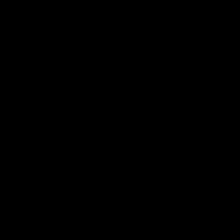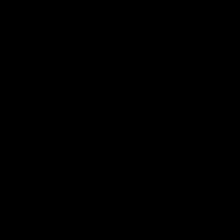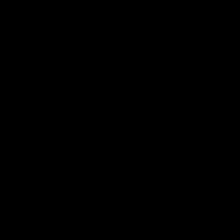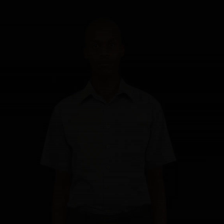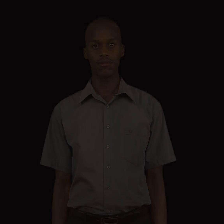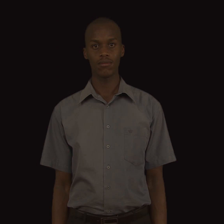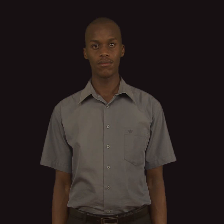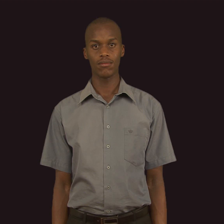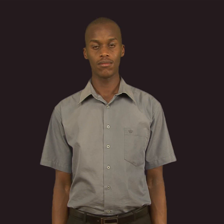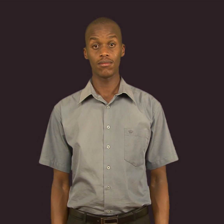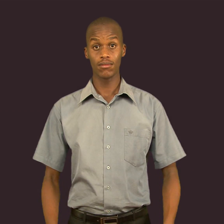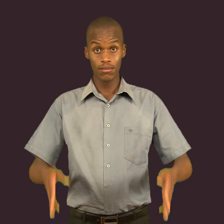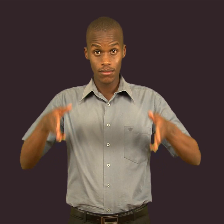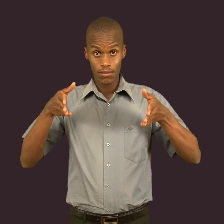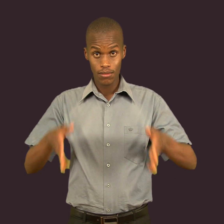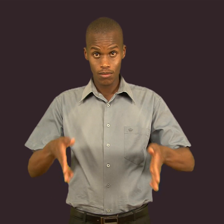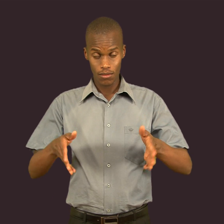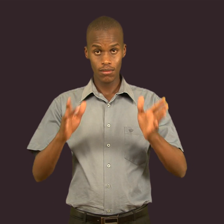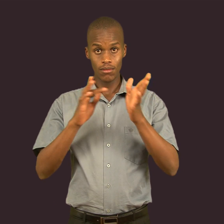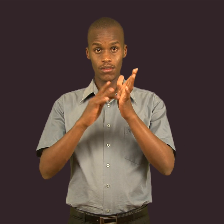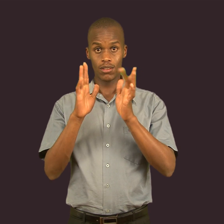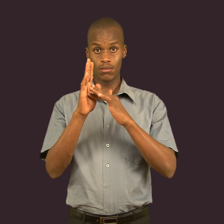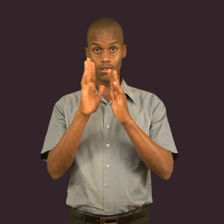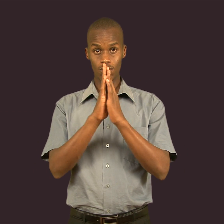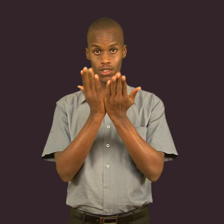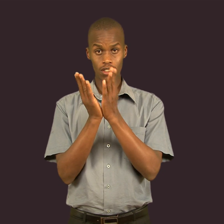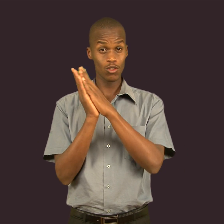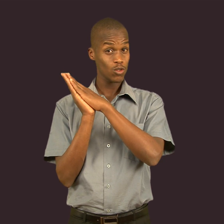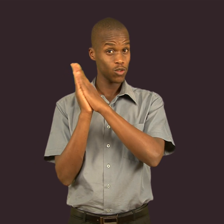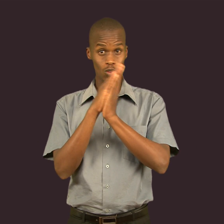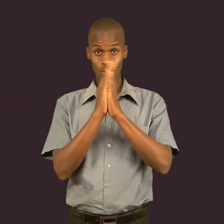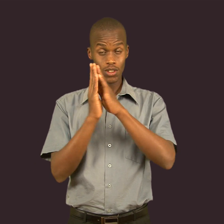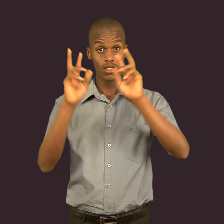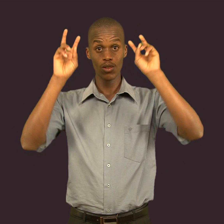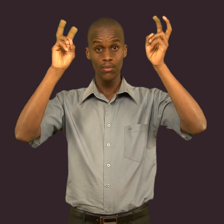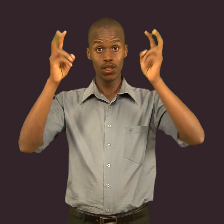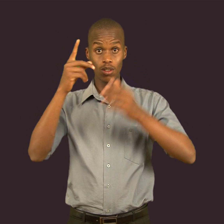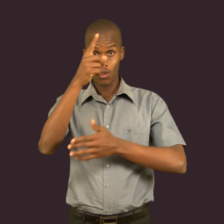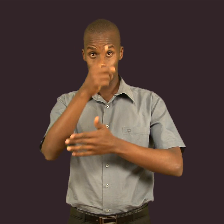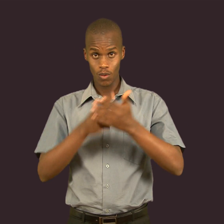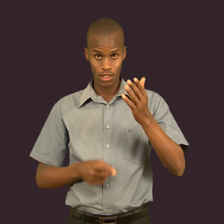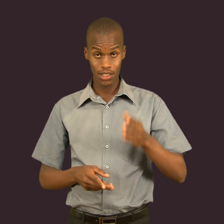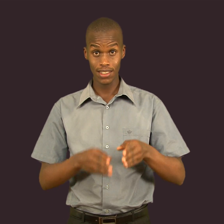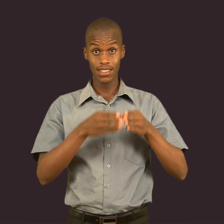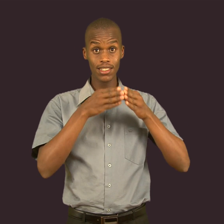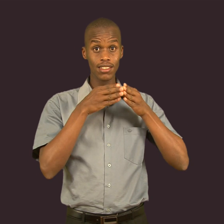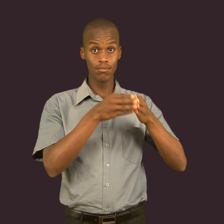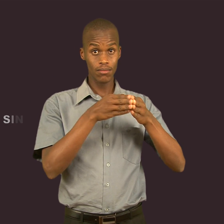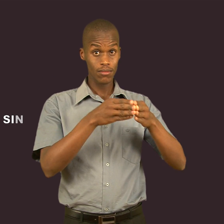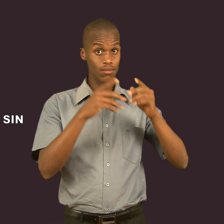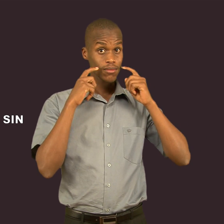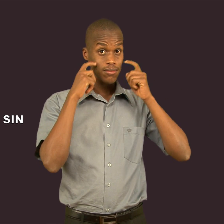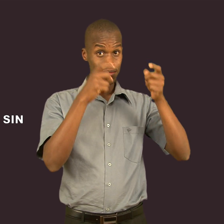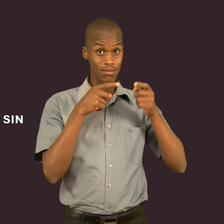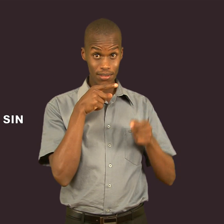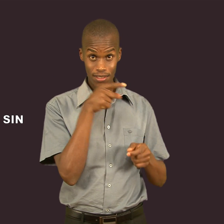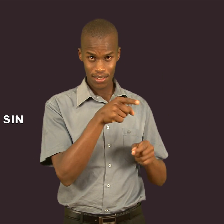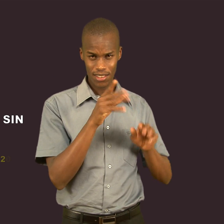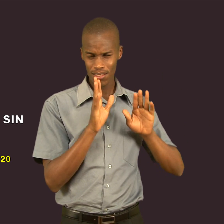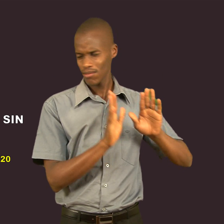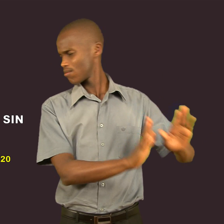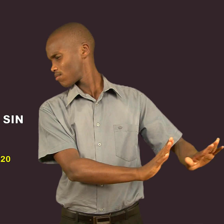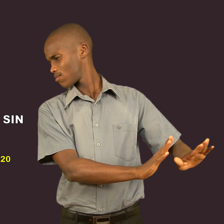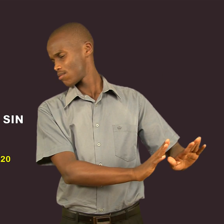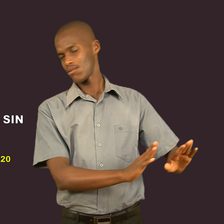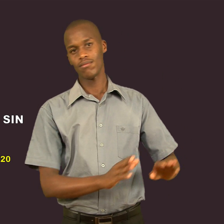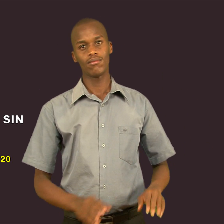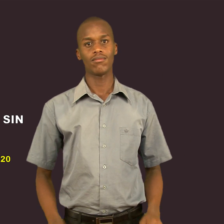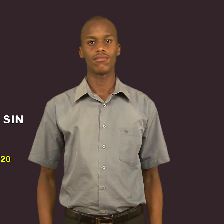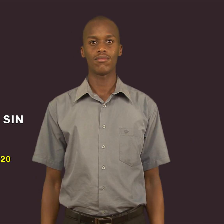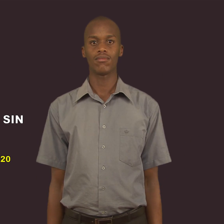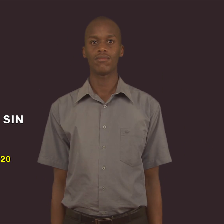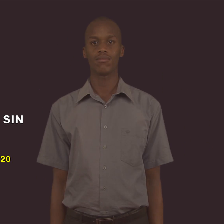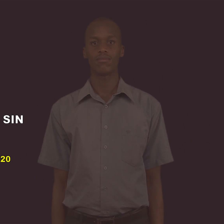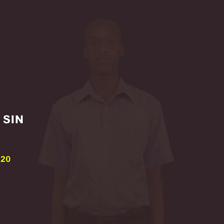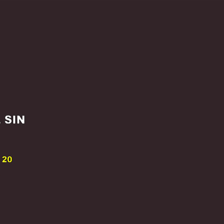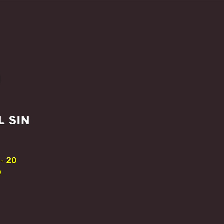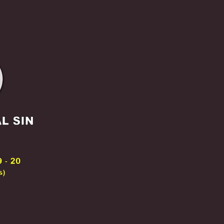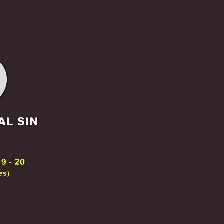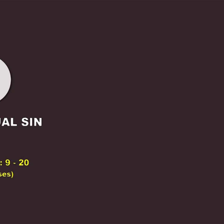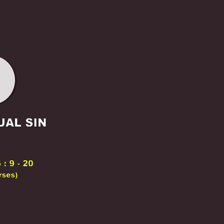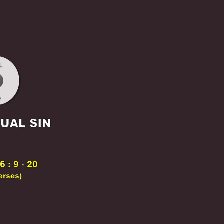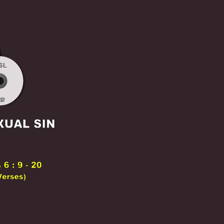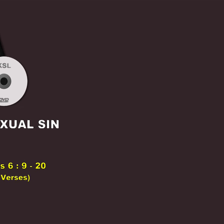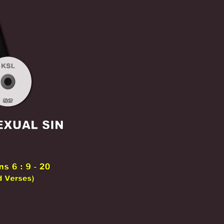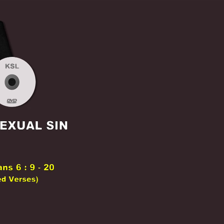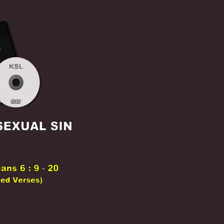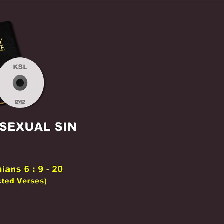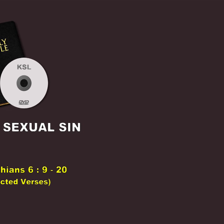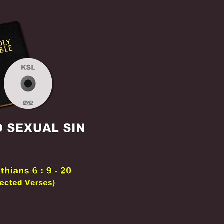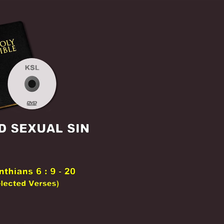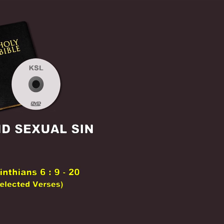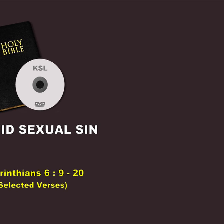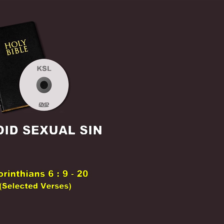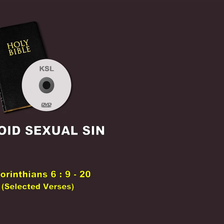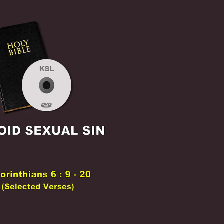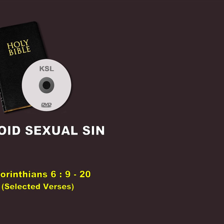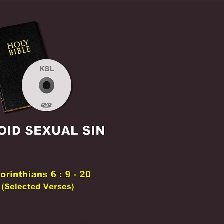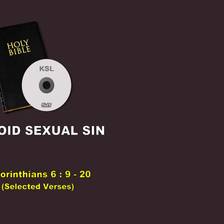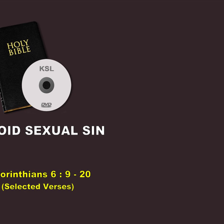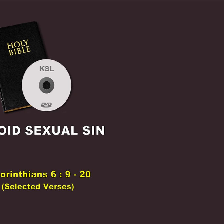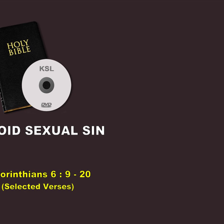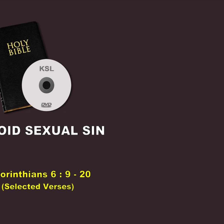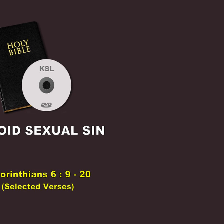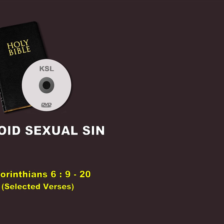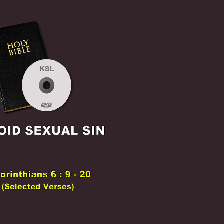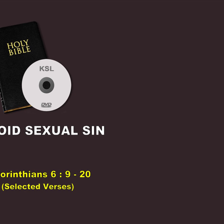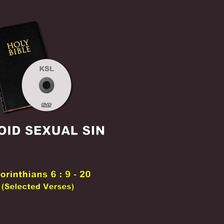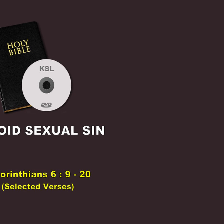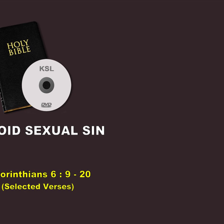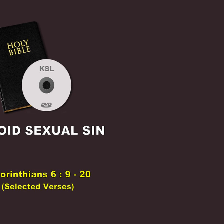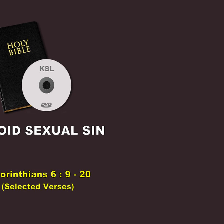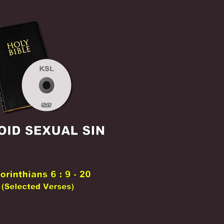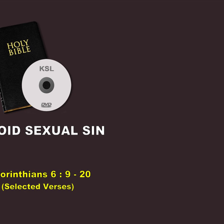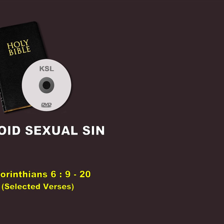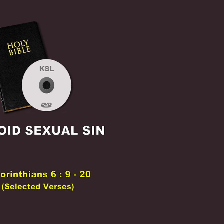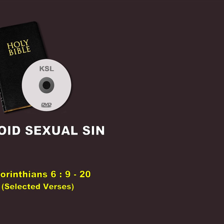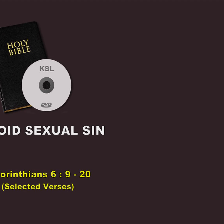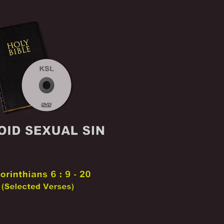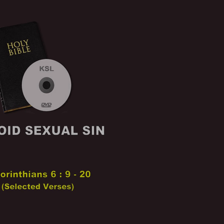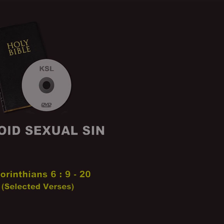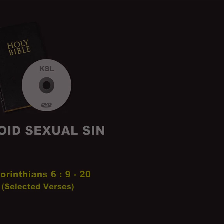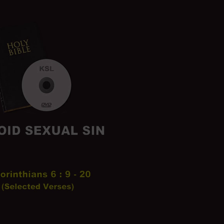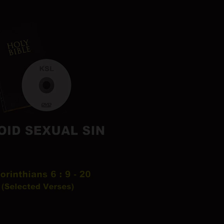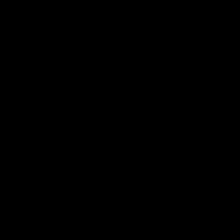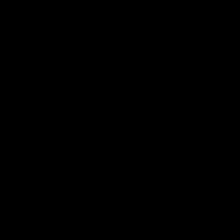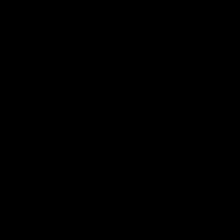Avoid sexual sins